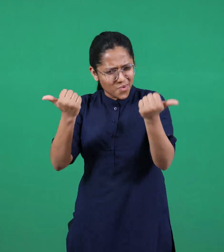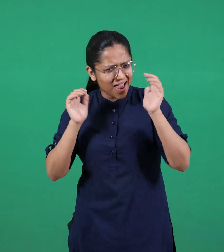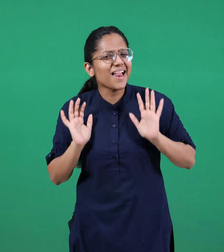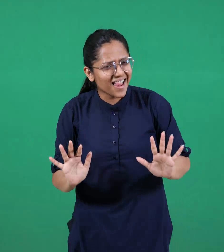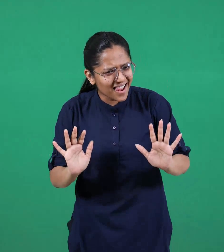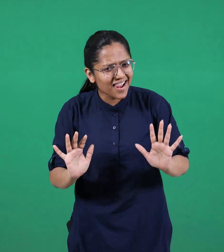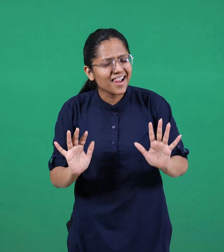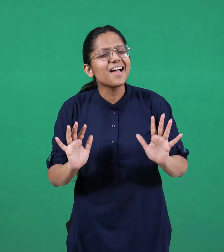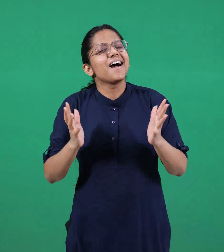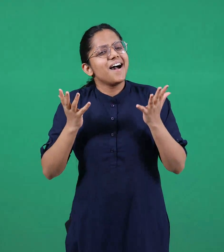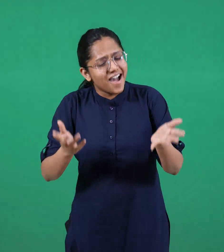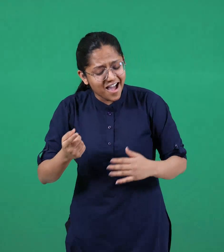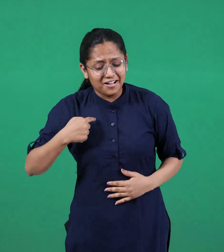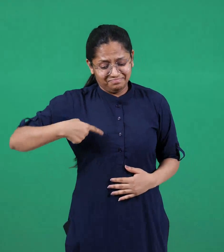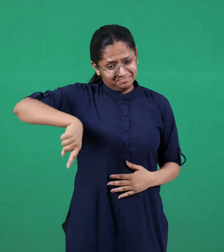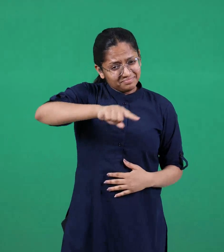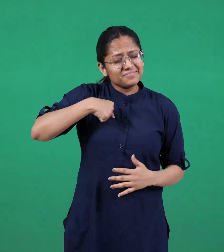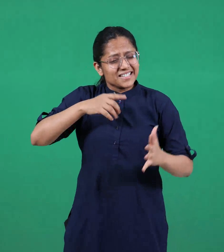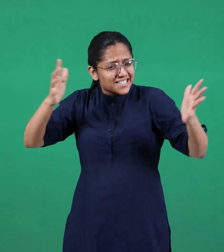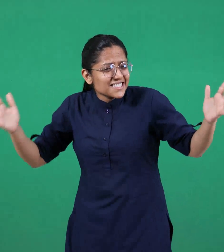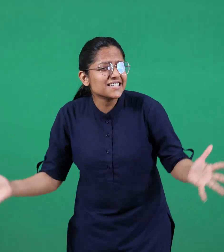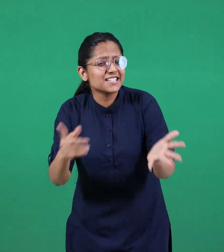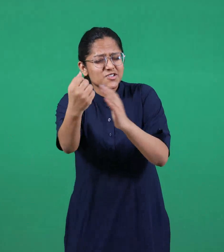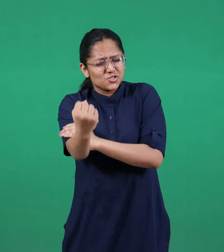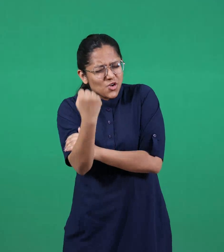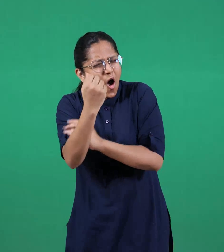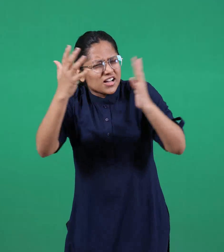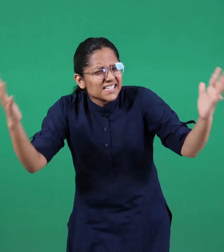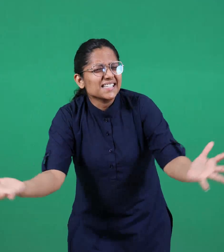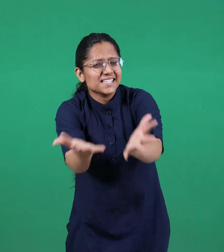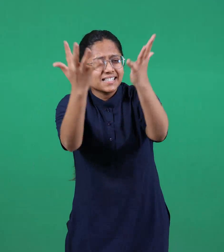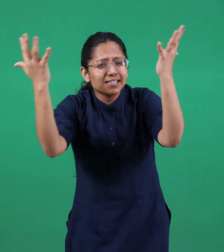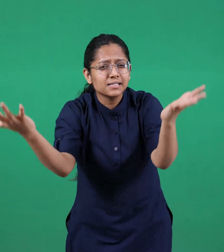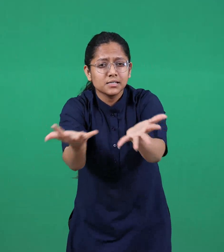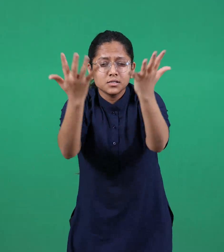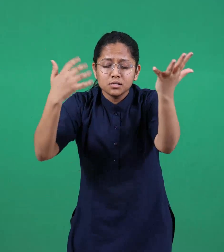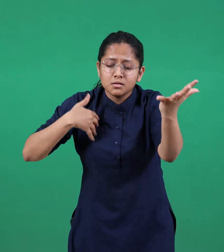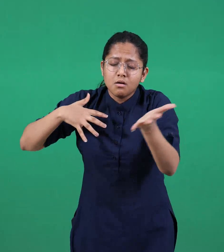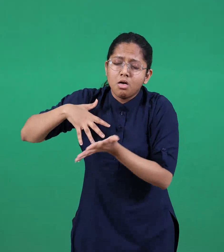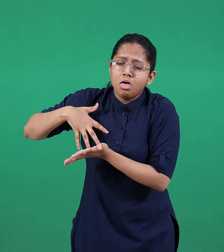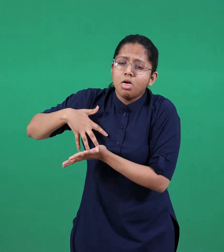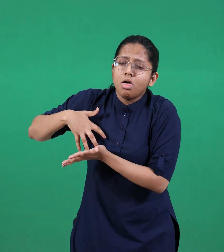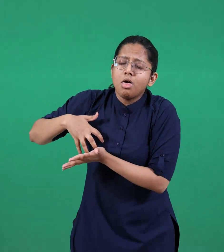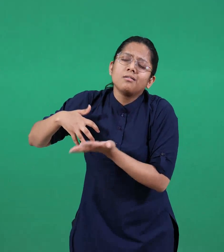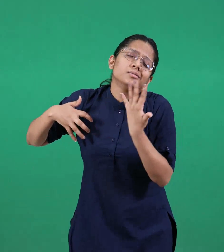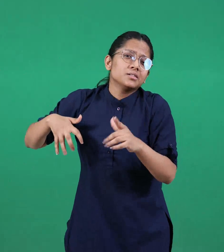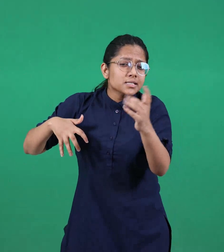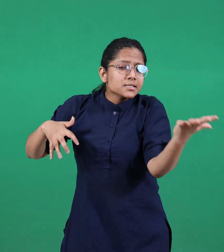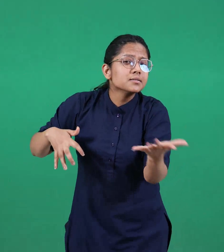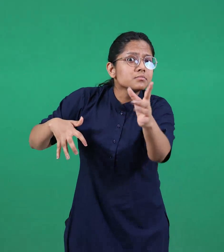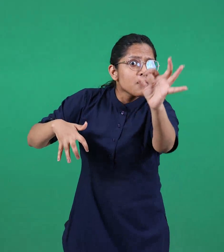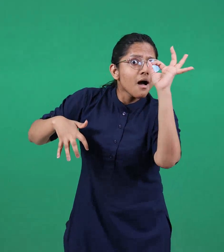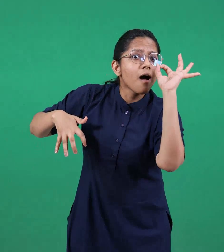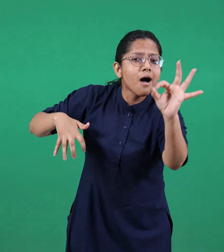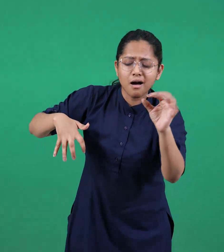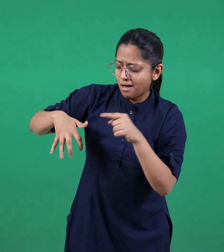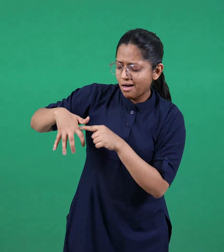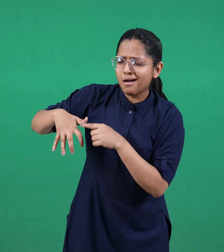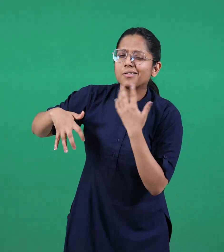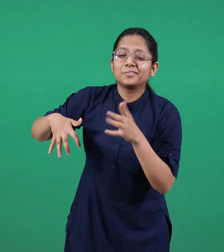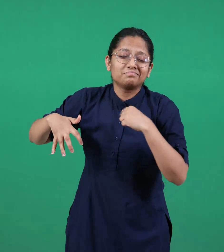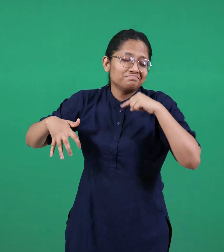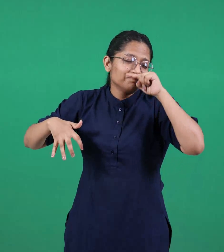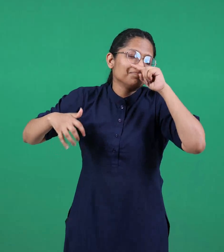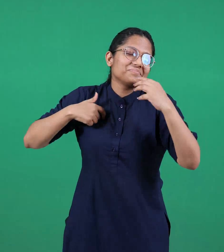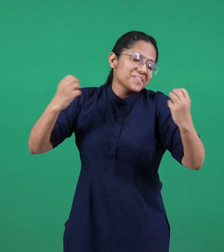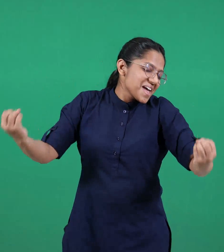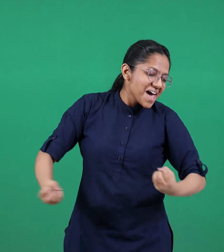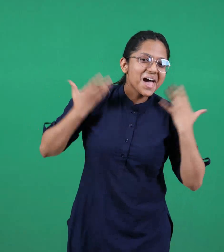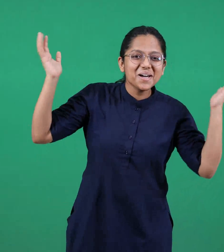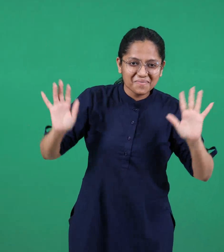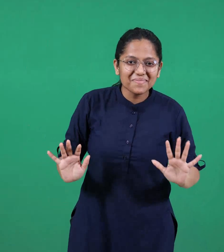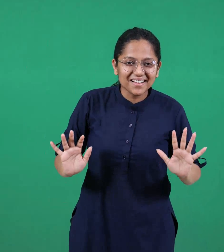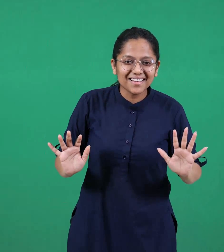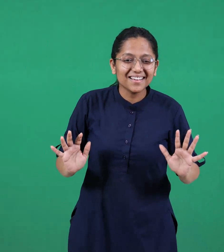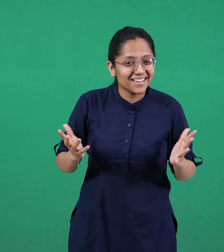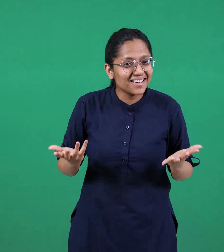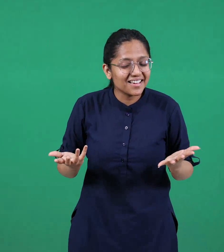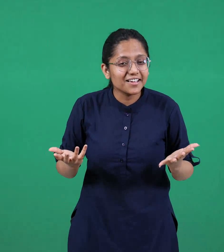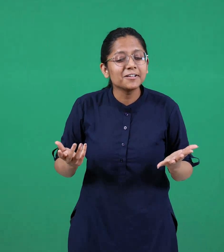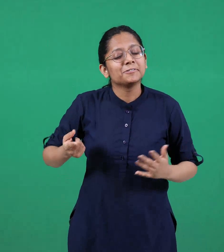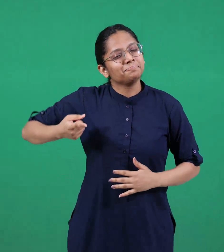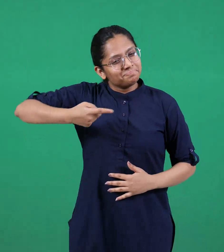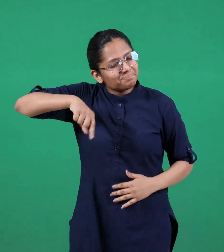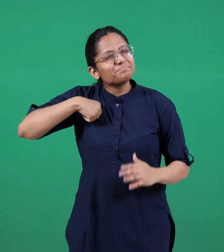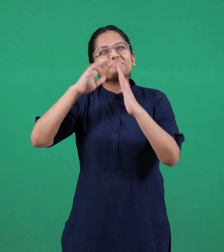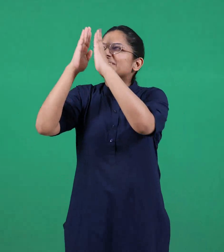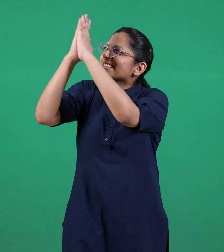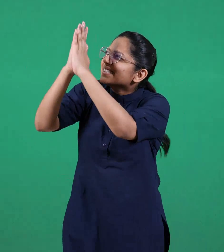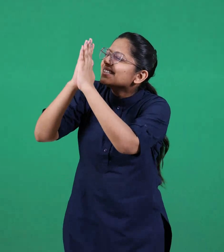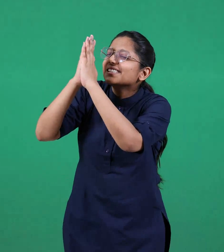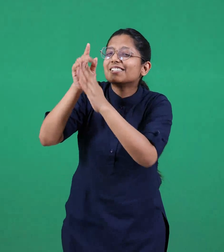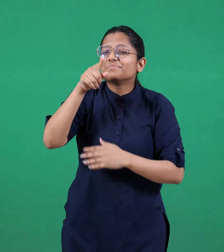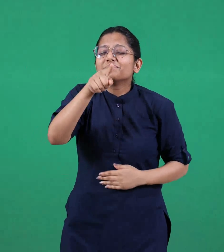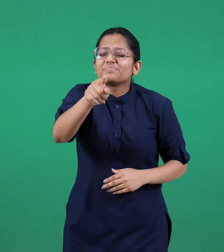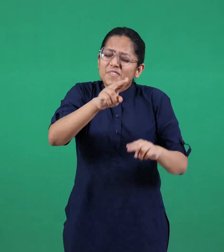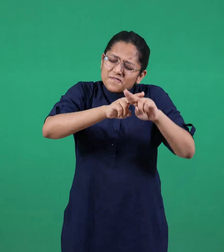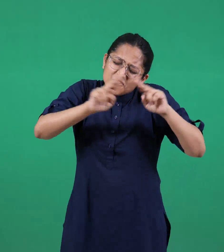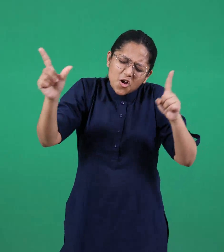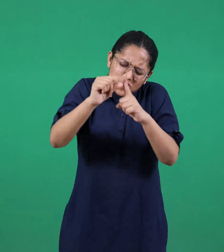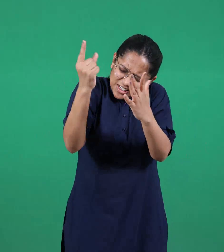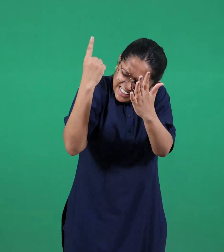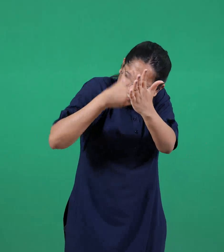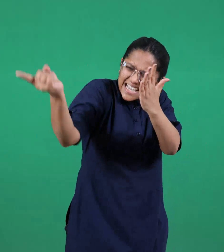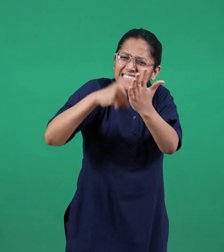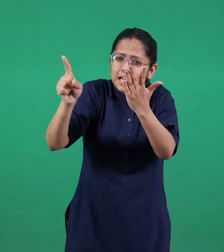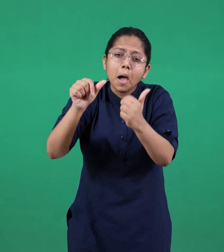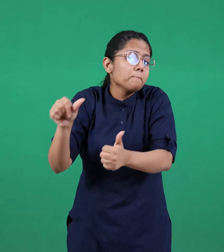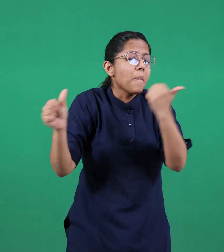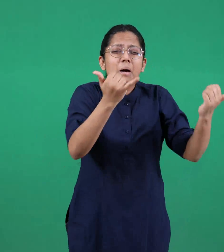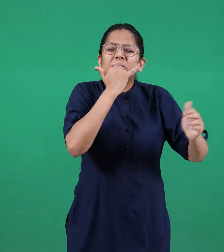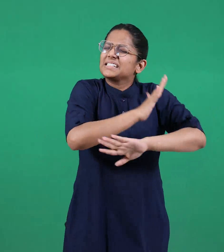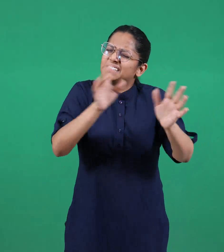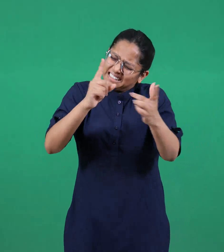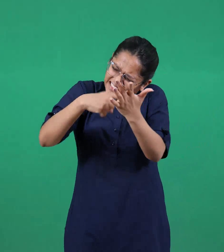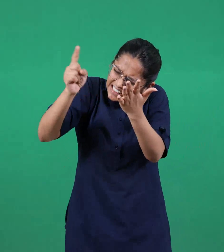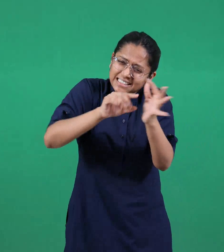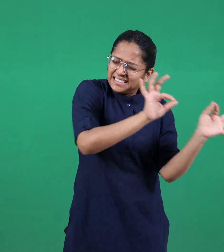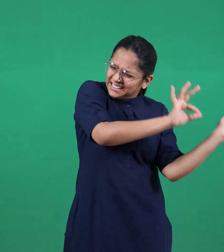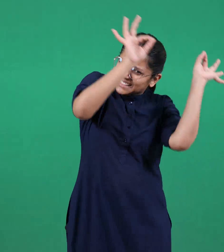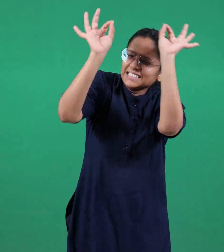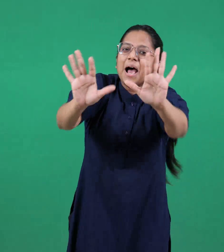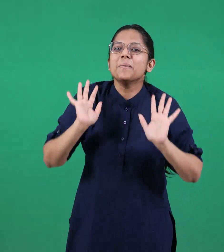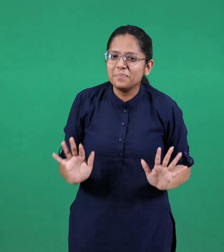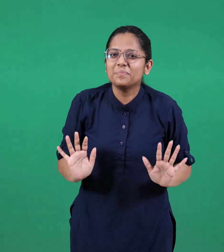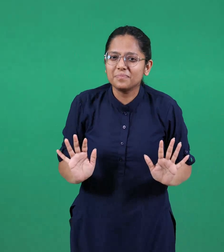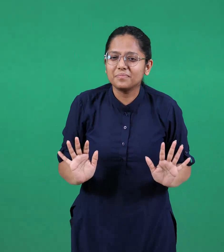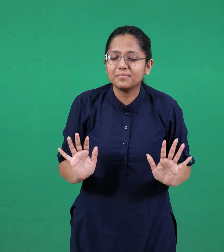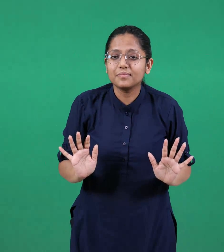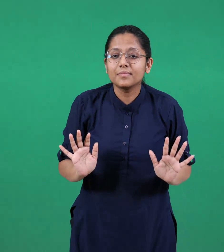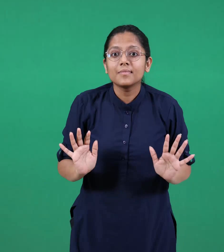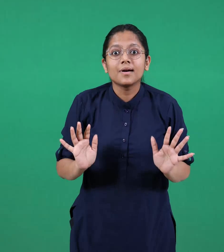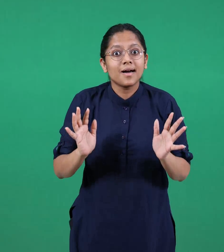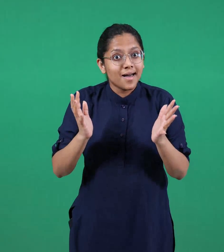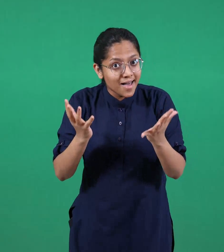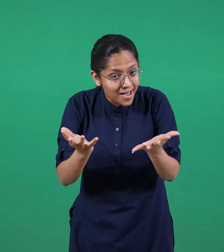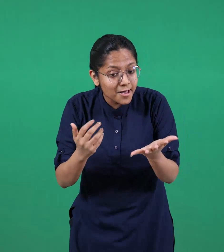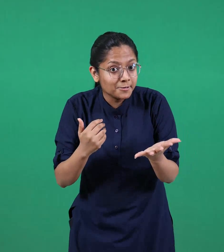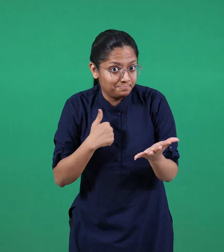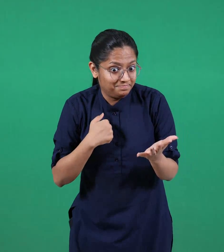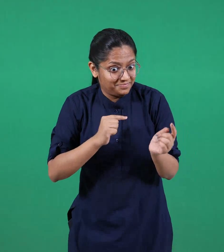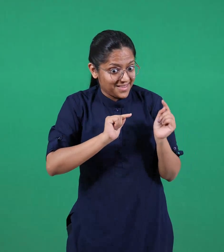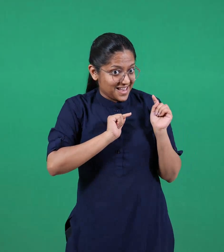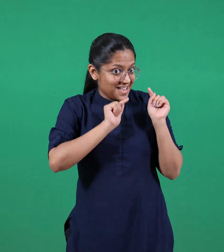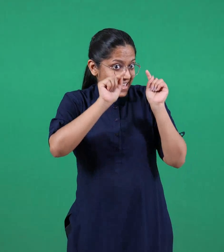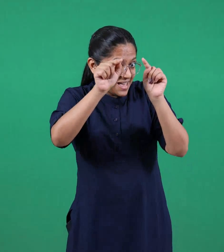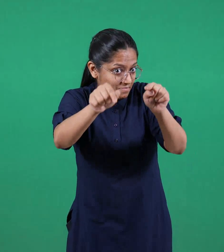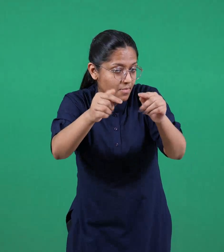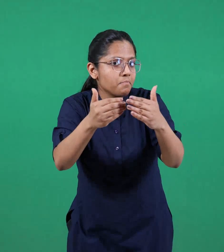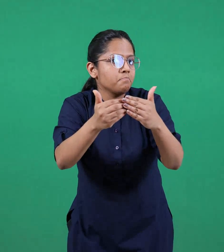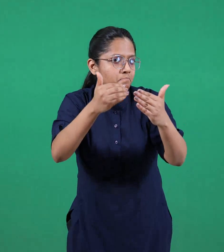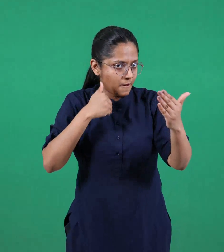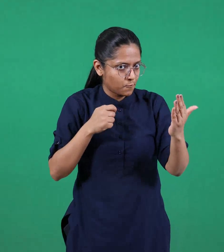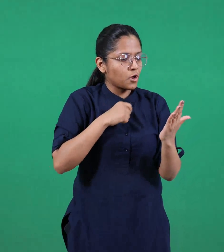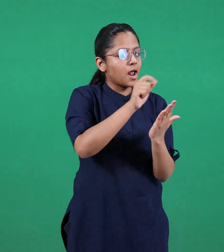In fact, we rejoice when we are weak but you are strong, and our prayer is for your perfection.